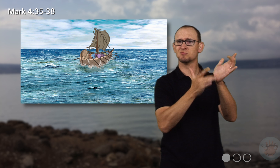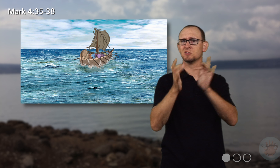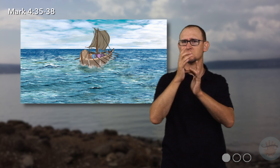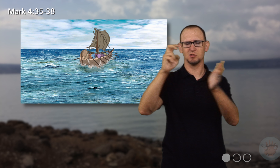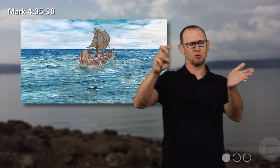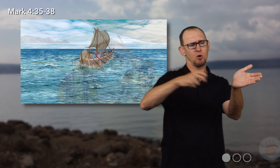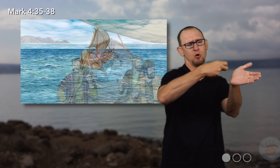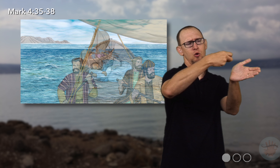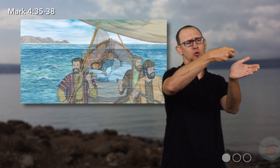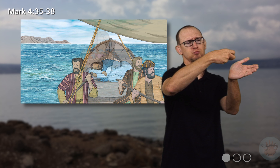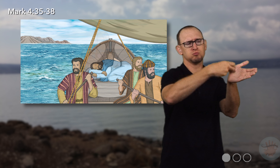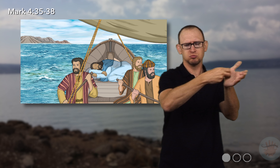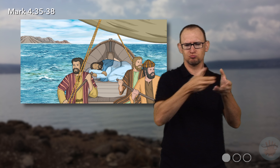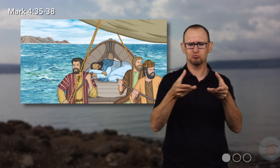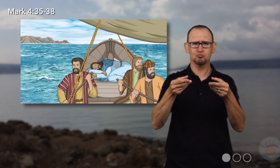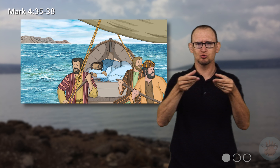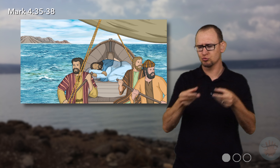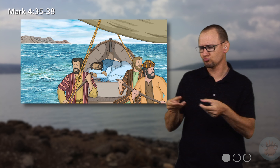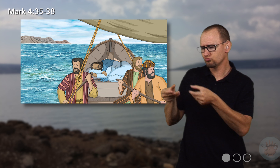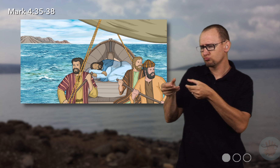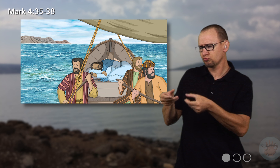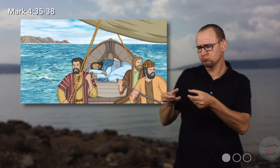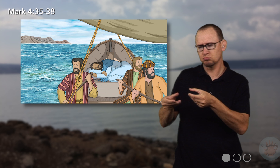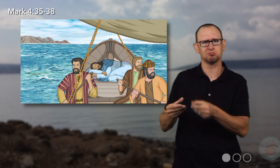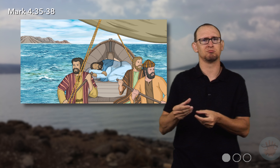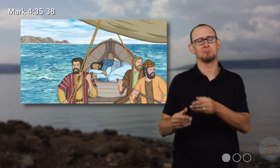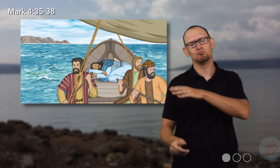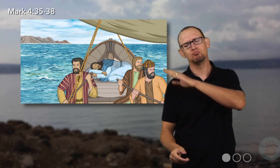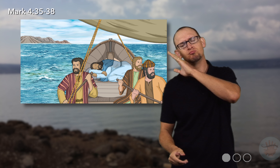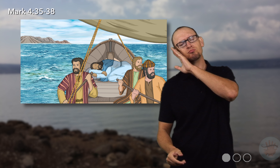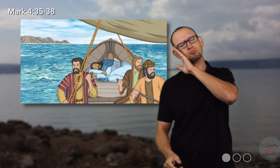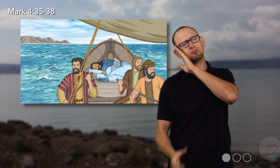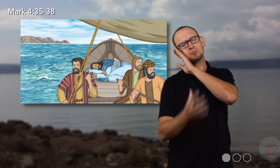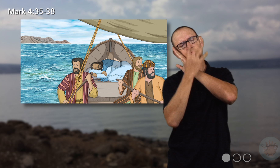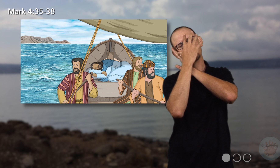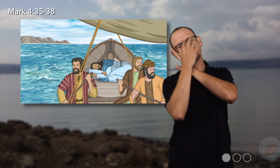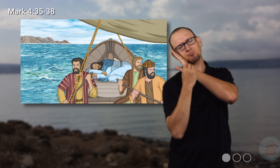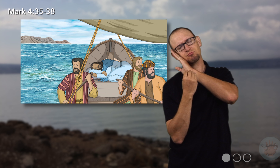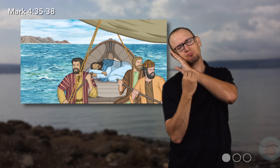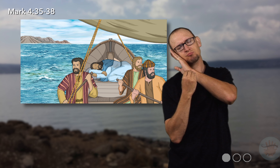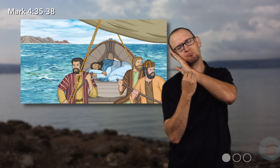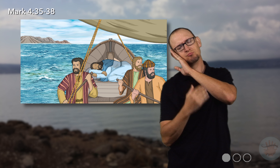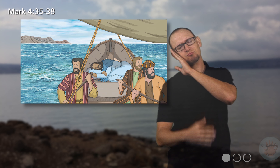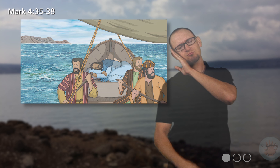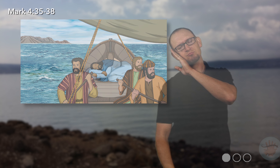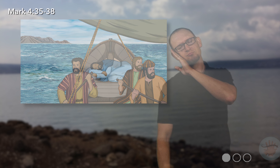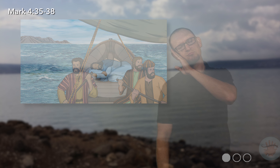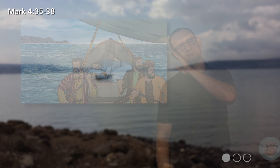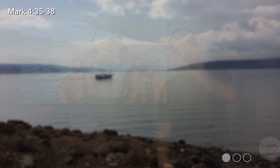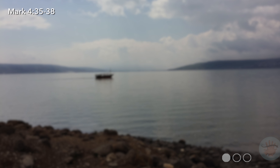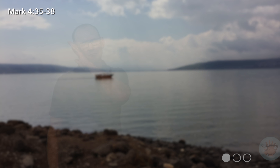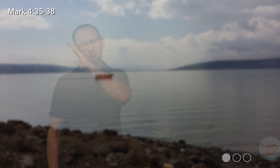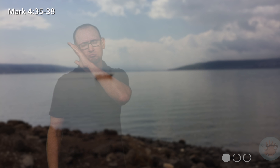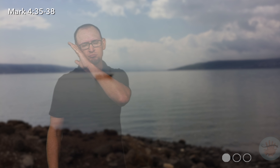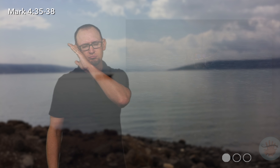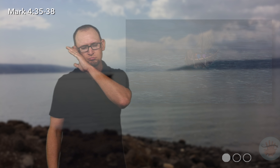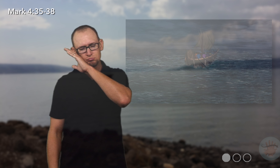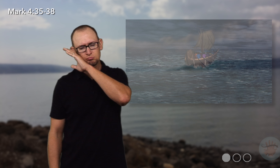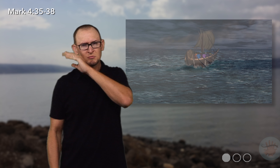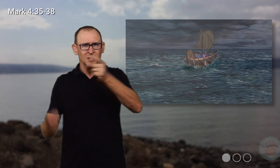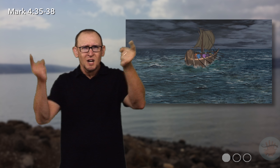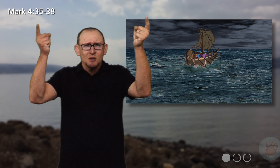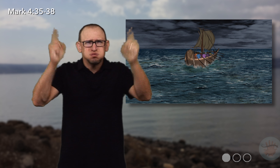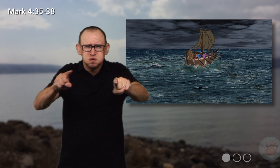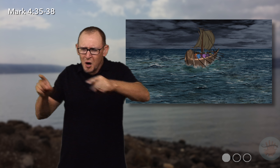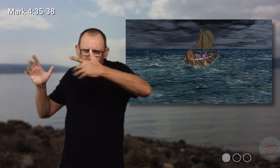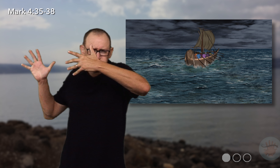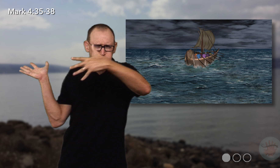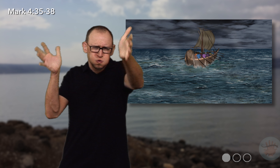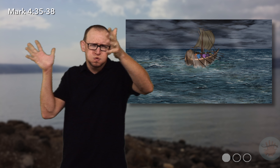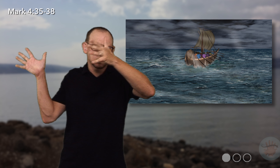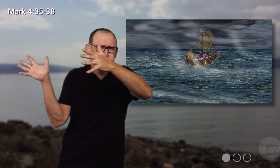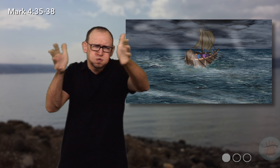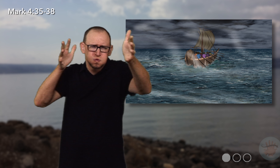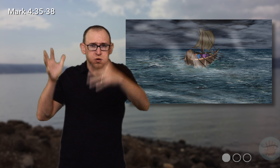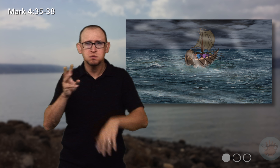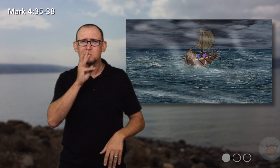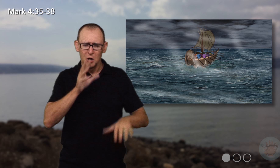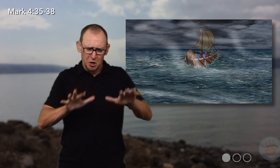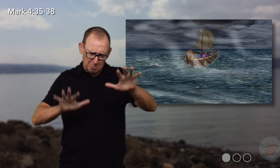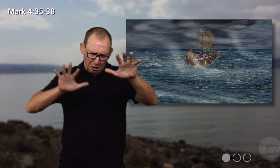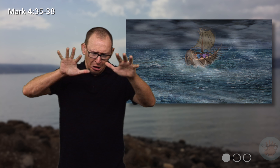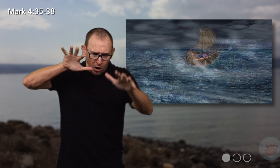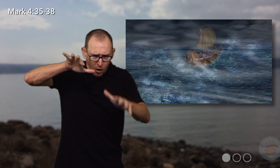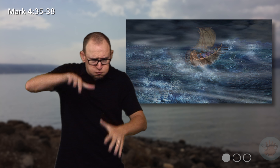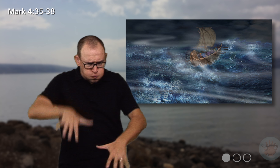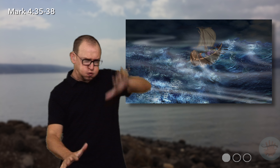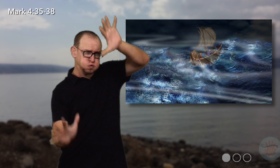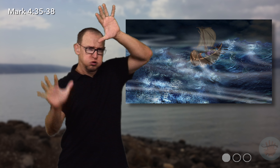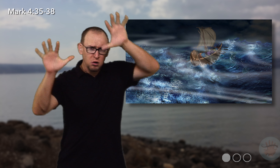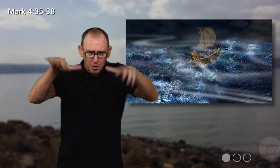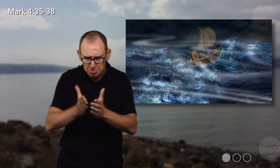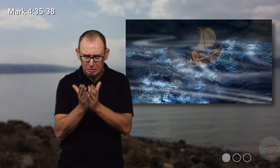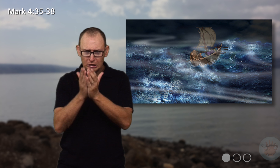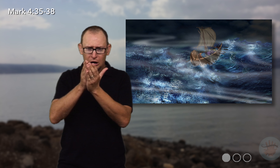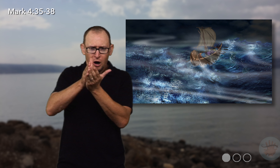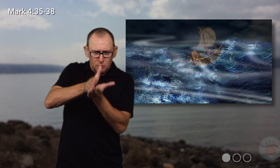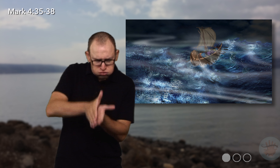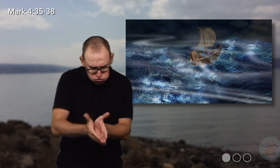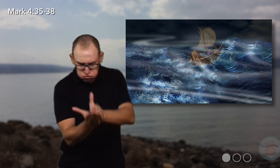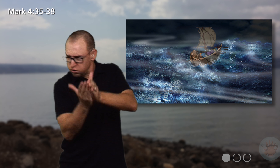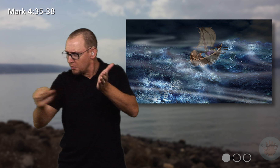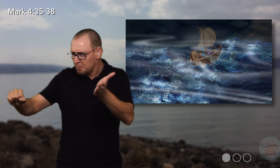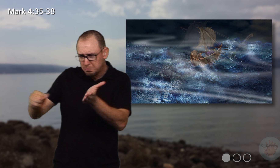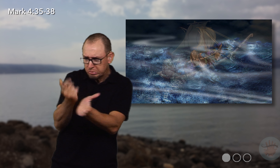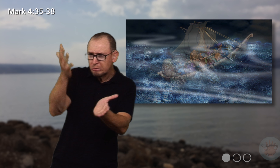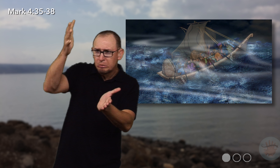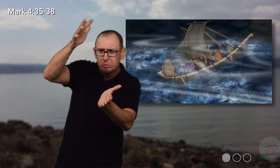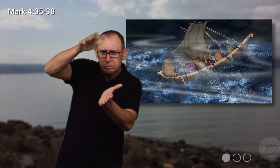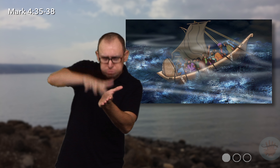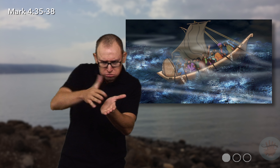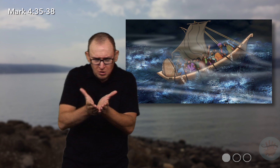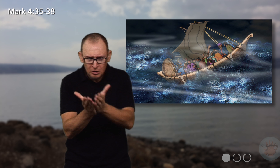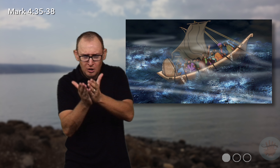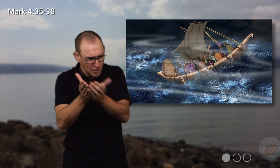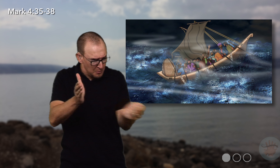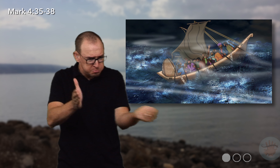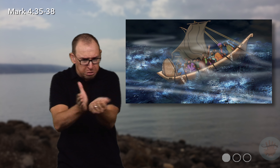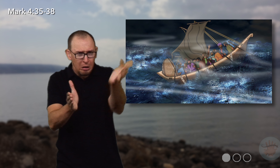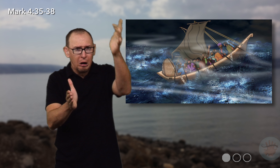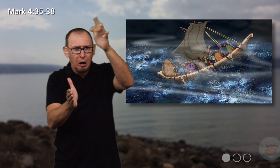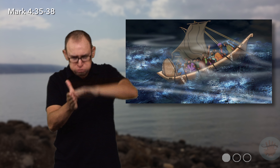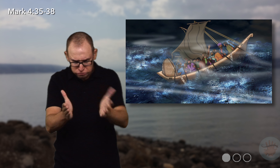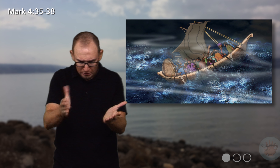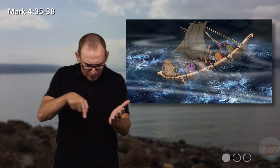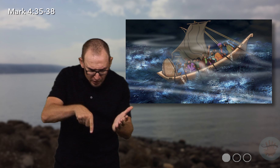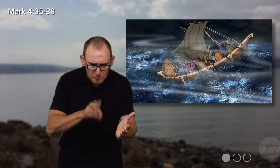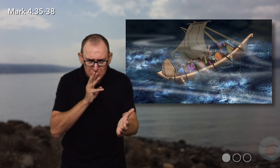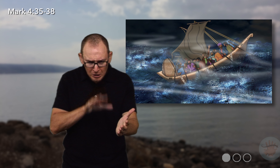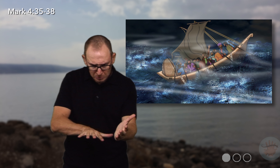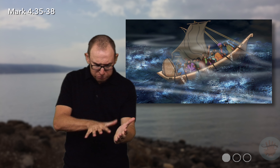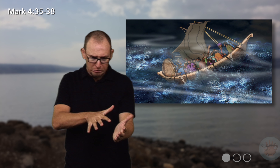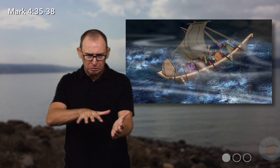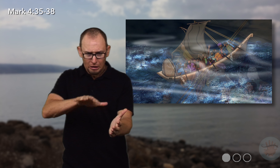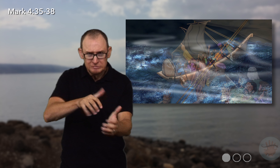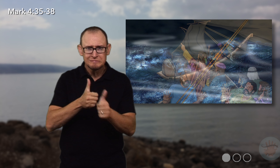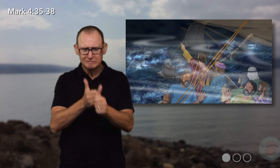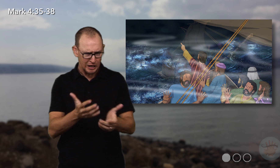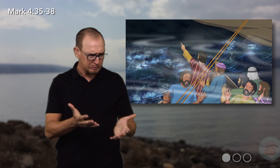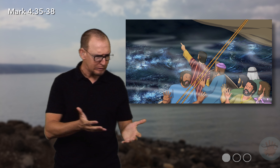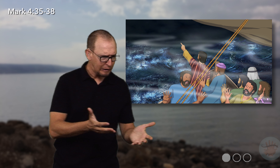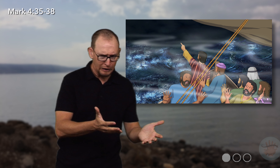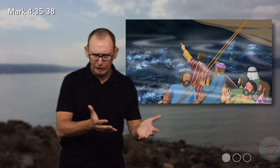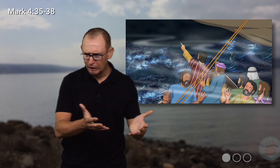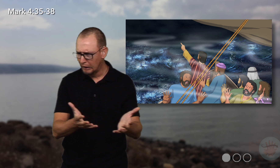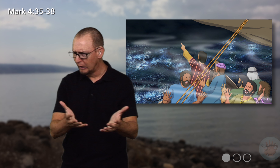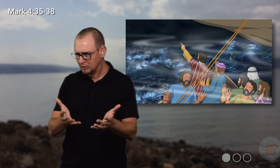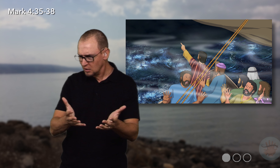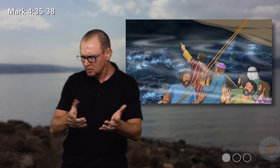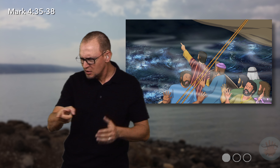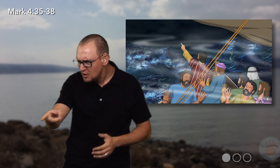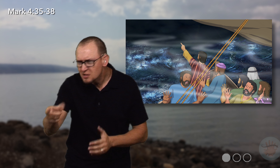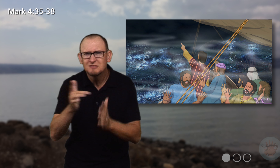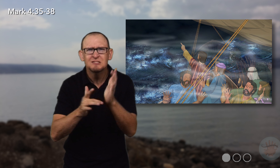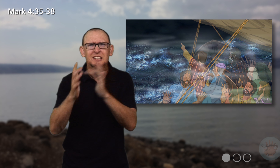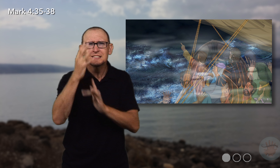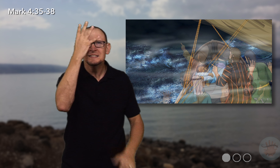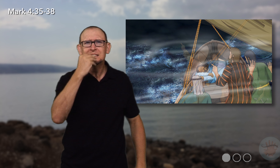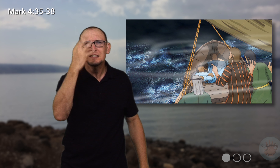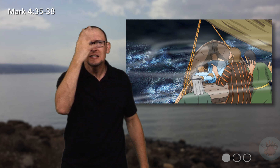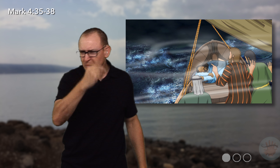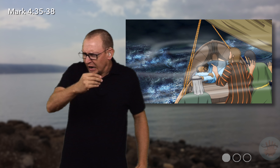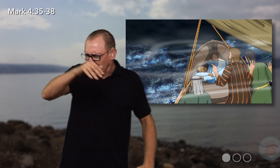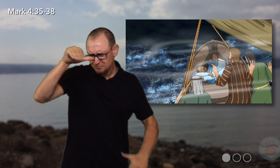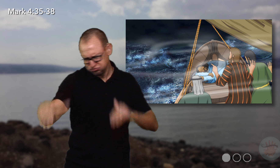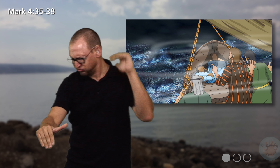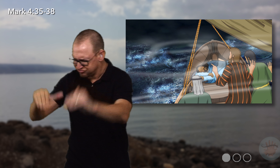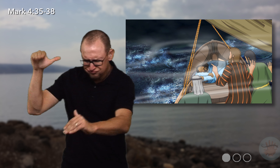Soon a violent windstorm came up, and the waves were breaking over the boat, so that it was being swamped. But Jesus was in the stern, sleeping on the cushion.